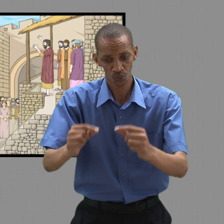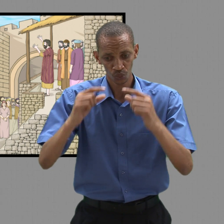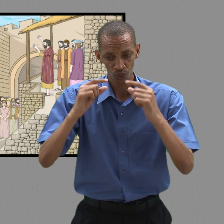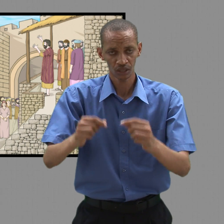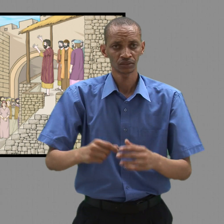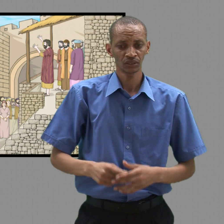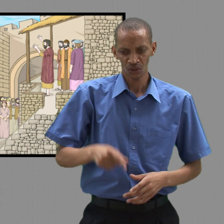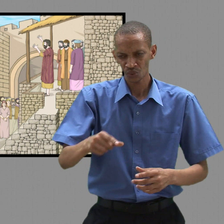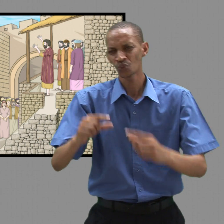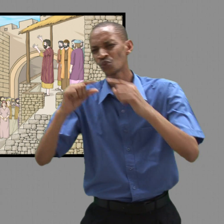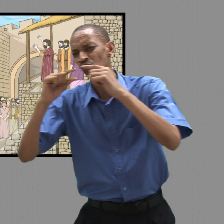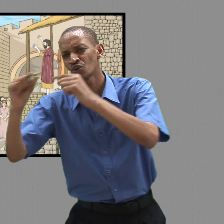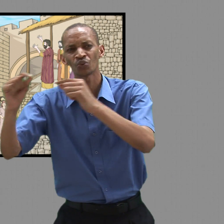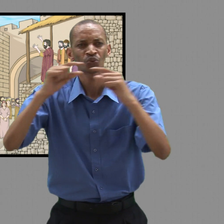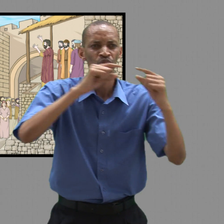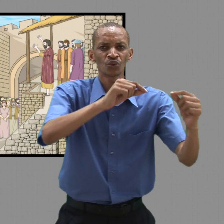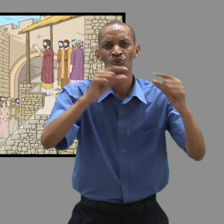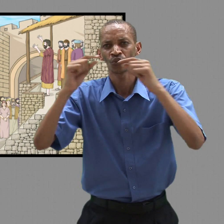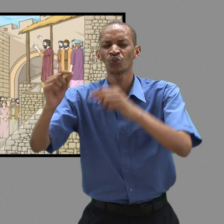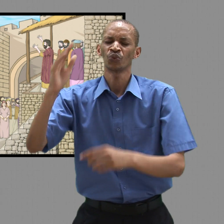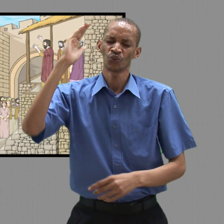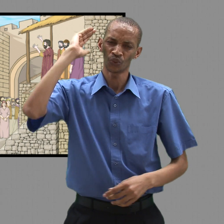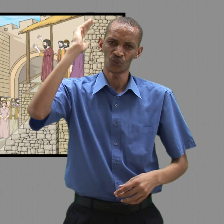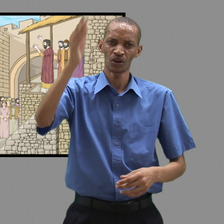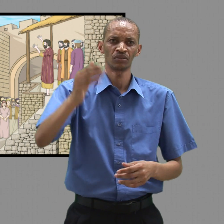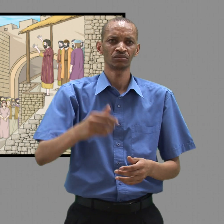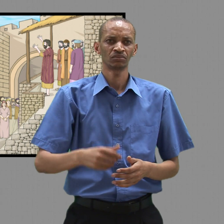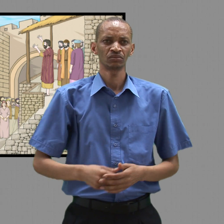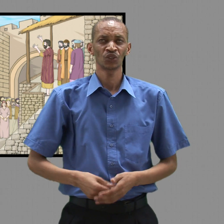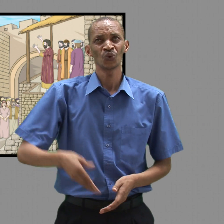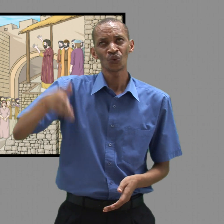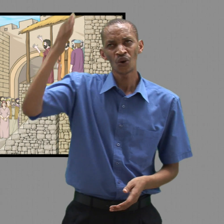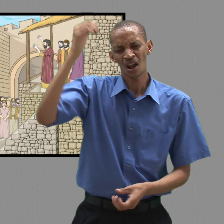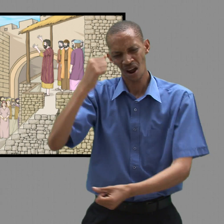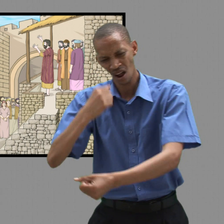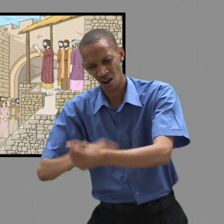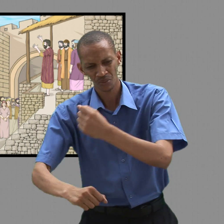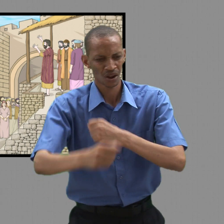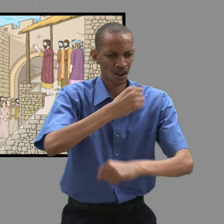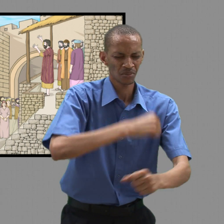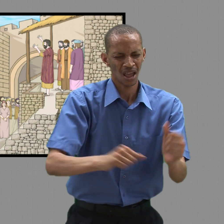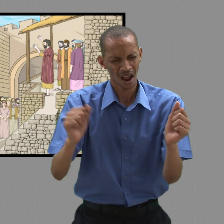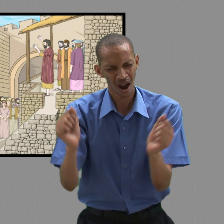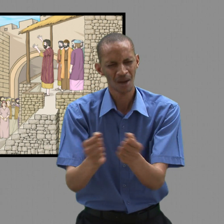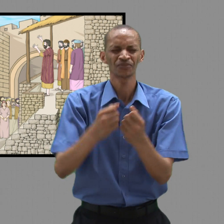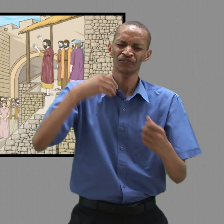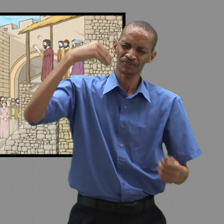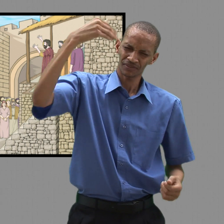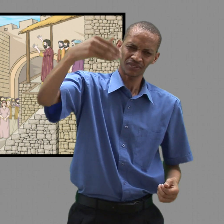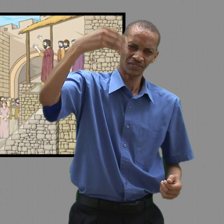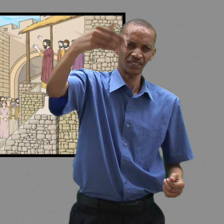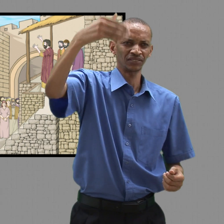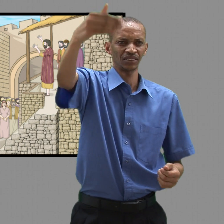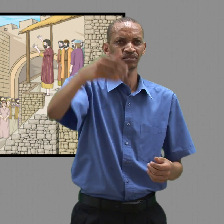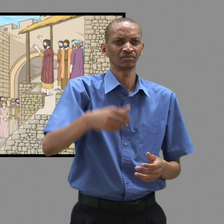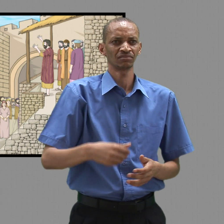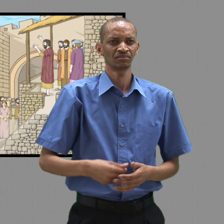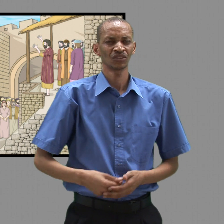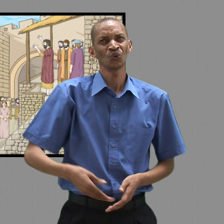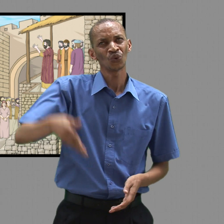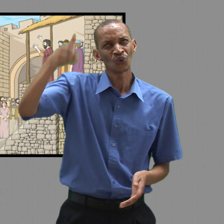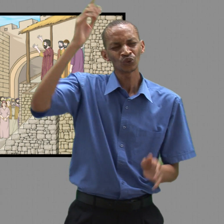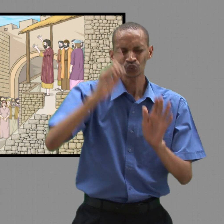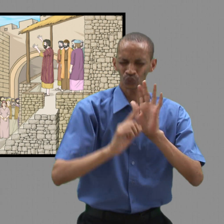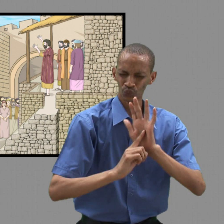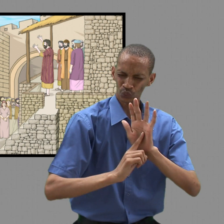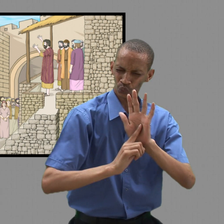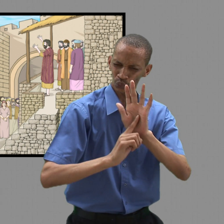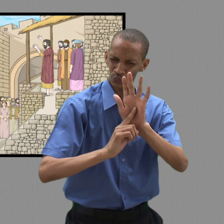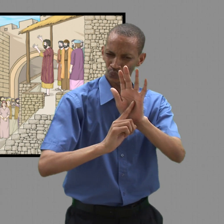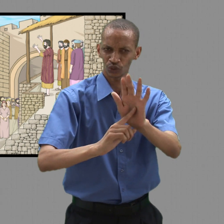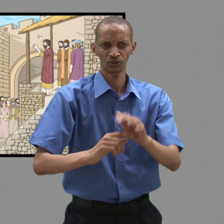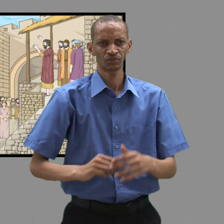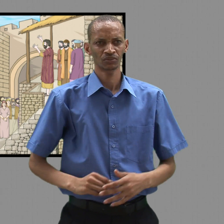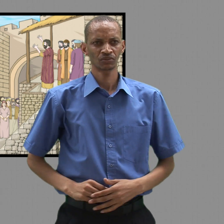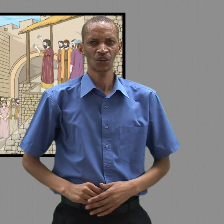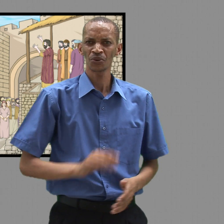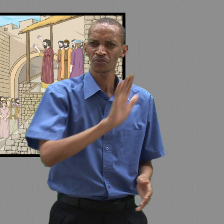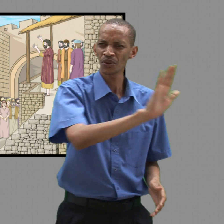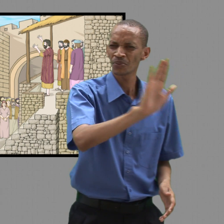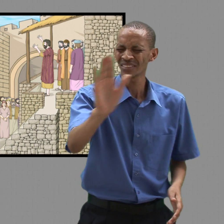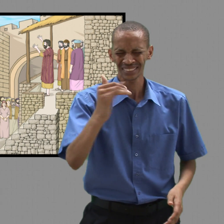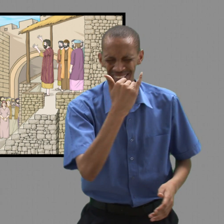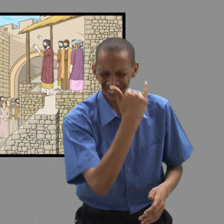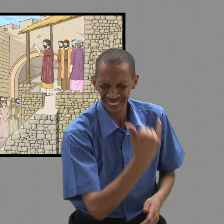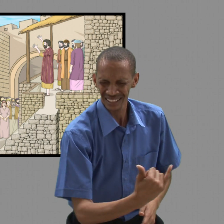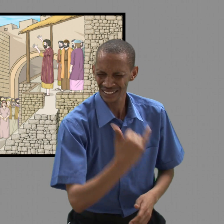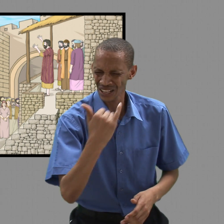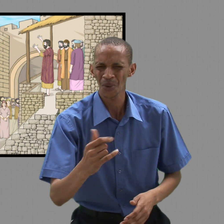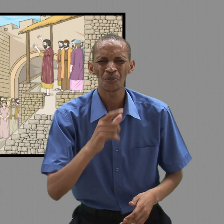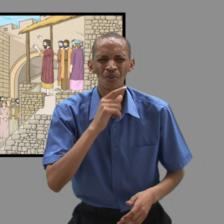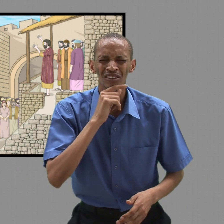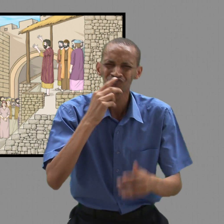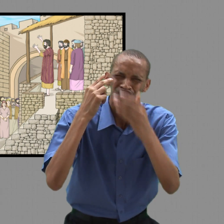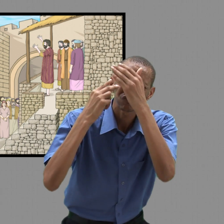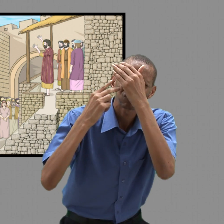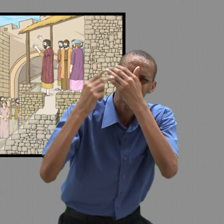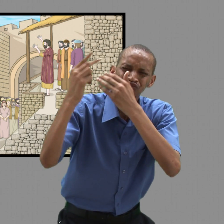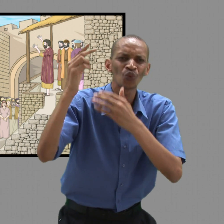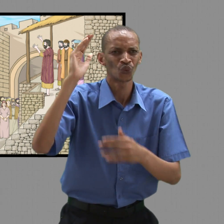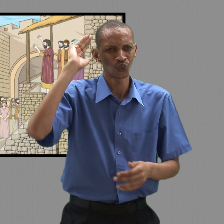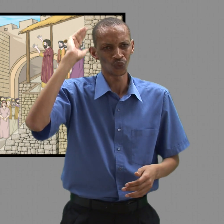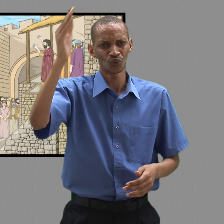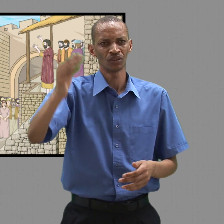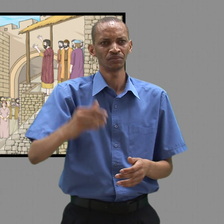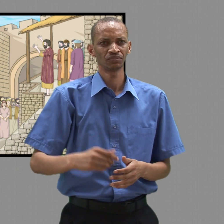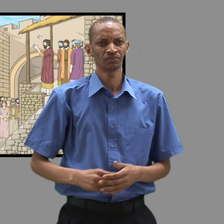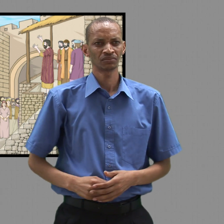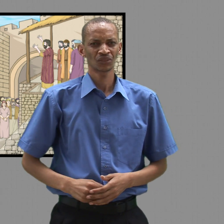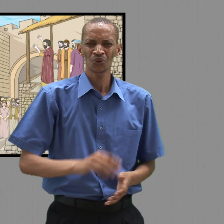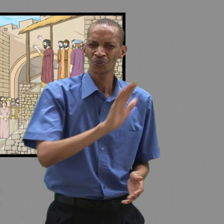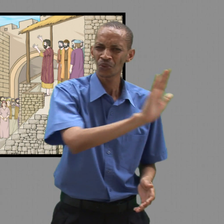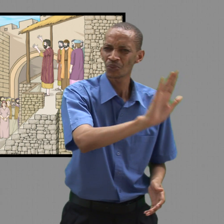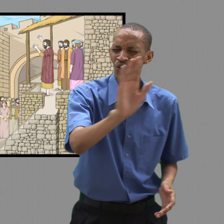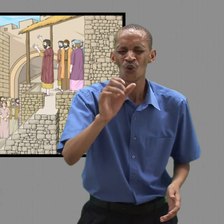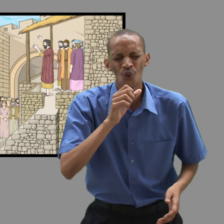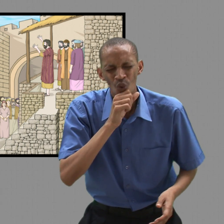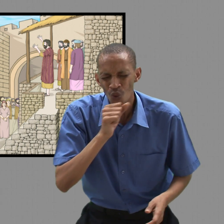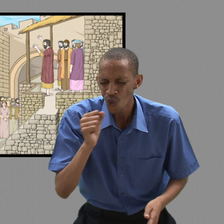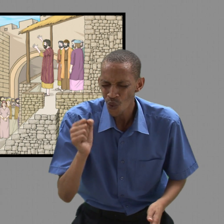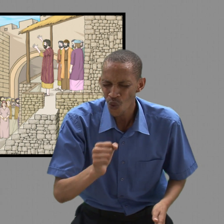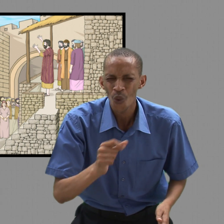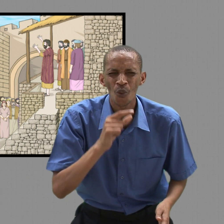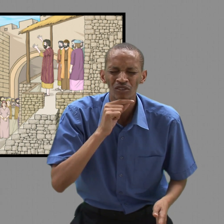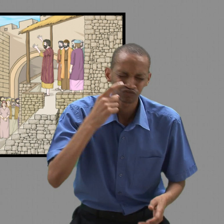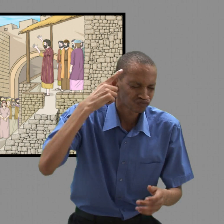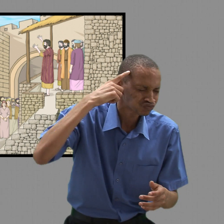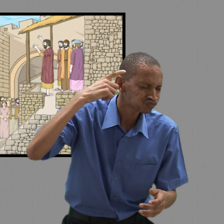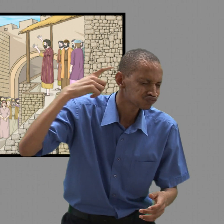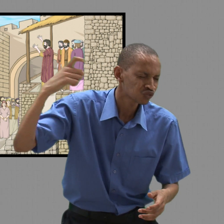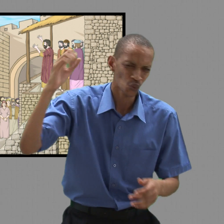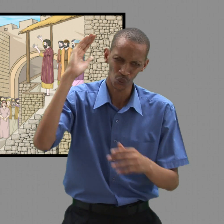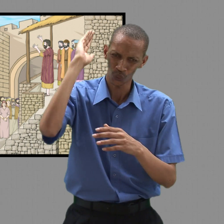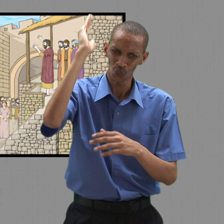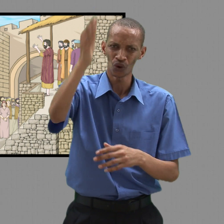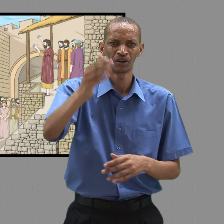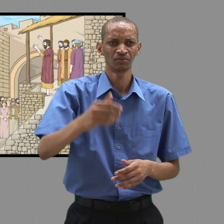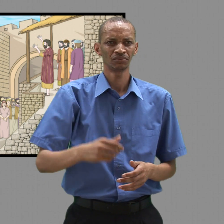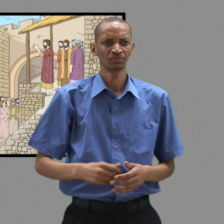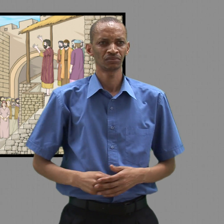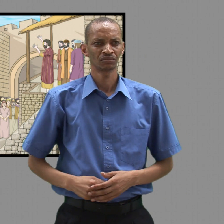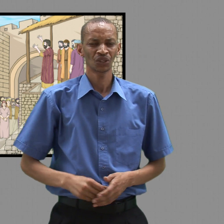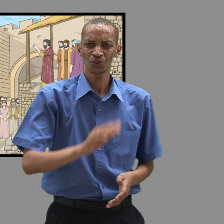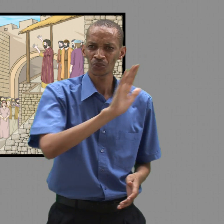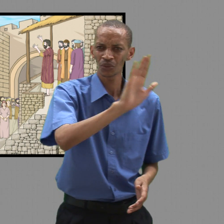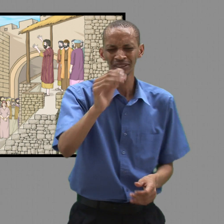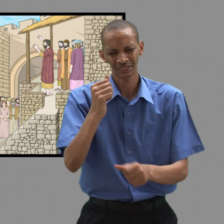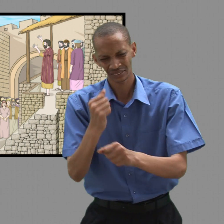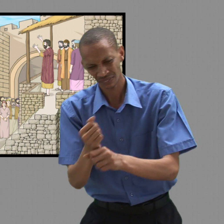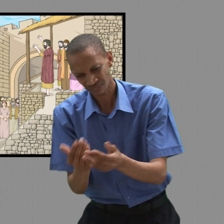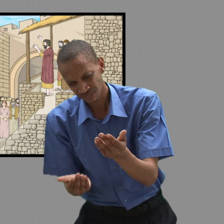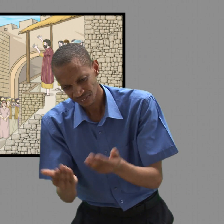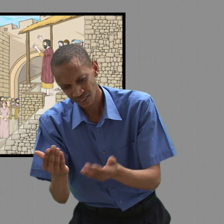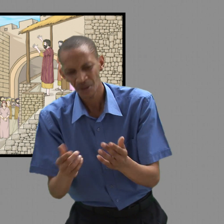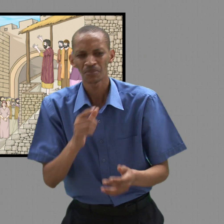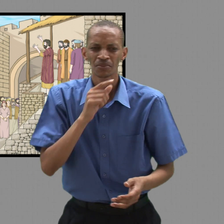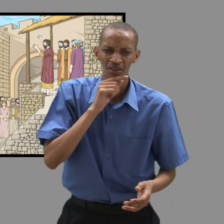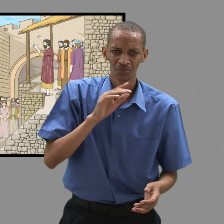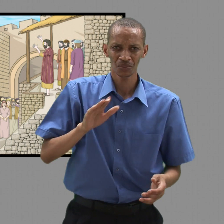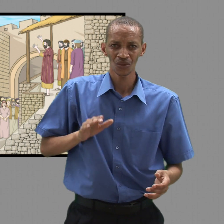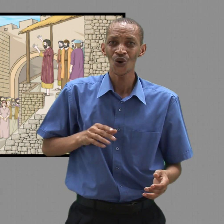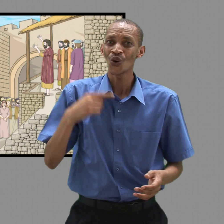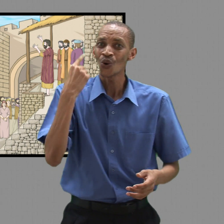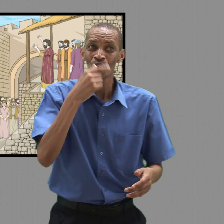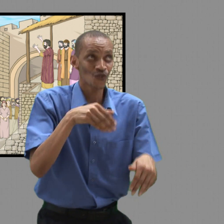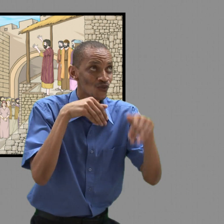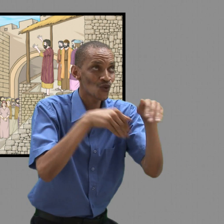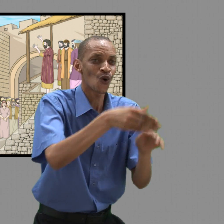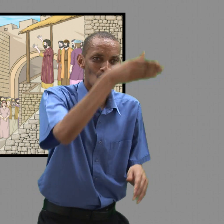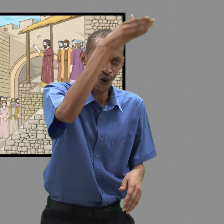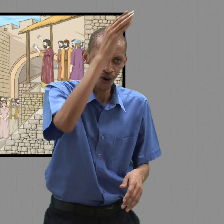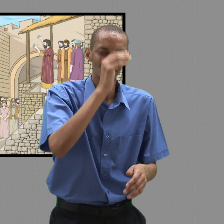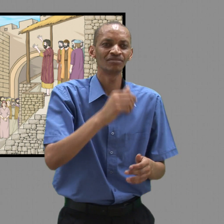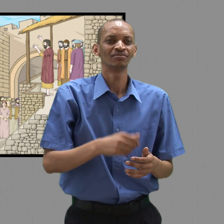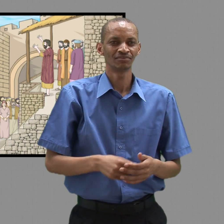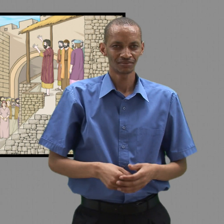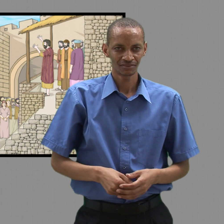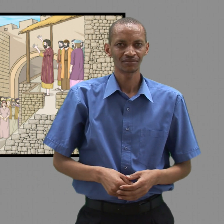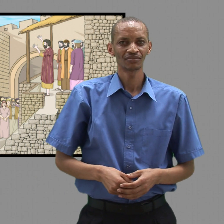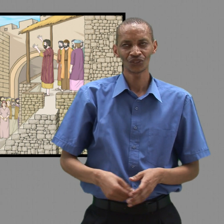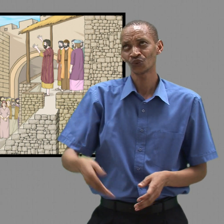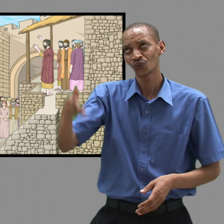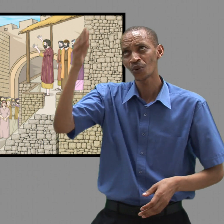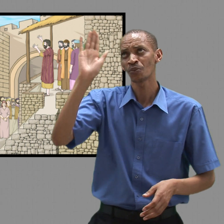Your sons and daughters will prophesy, your young men will see visions, your old men will dream dreams.